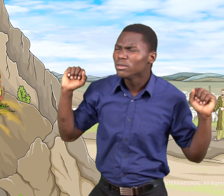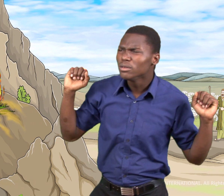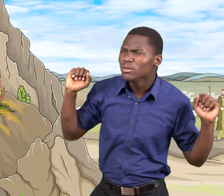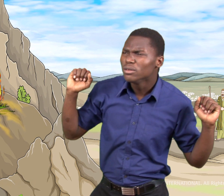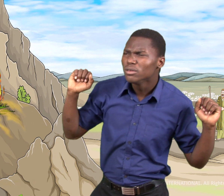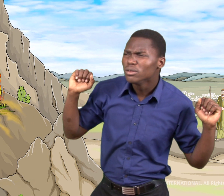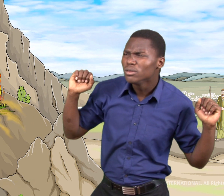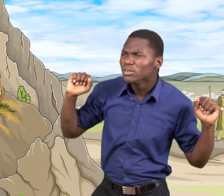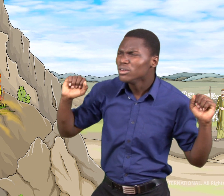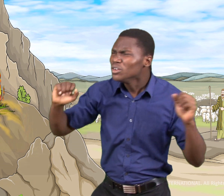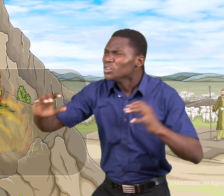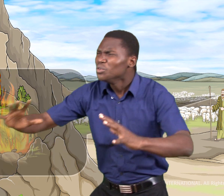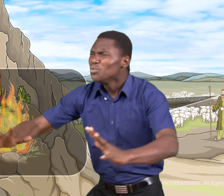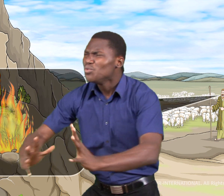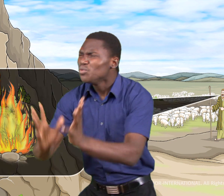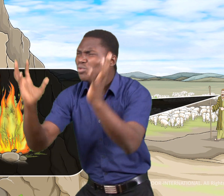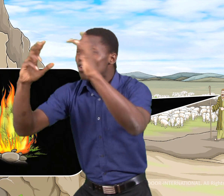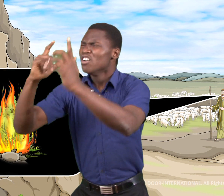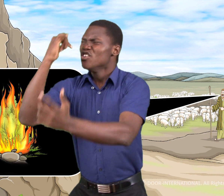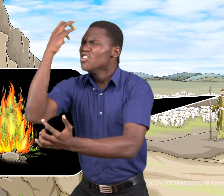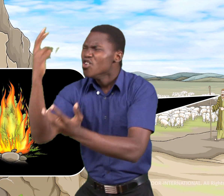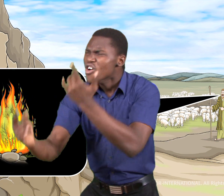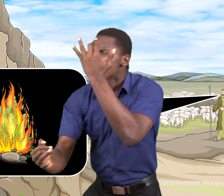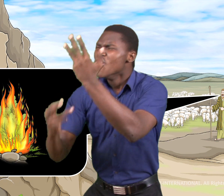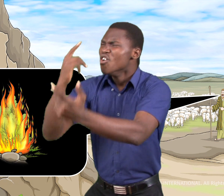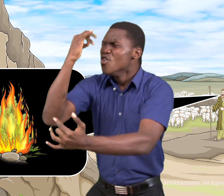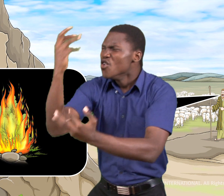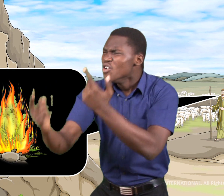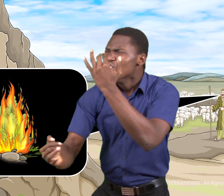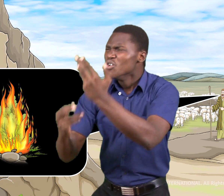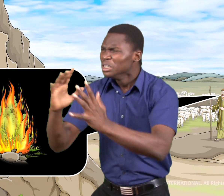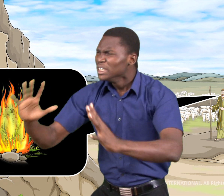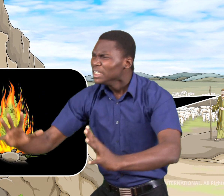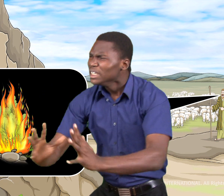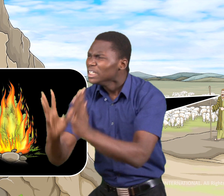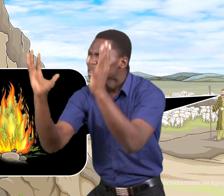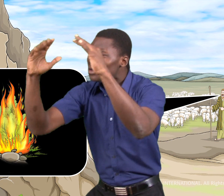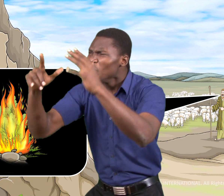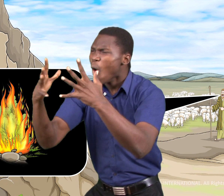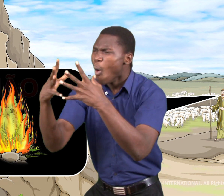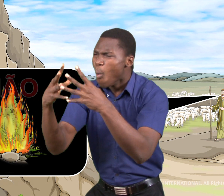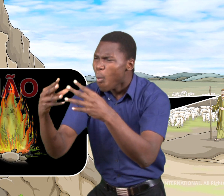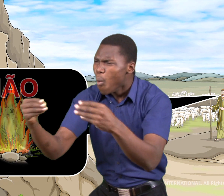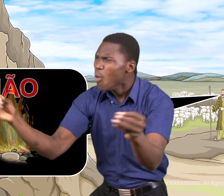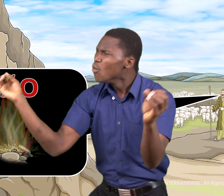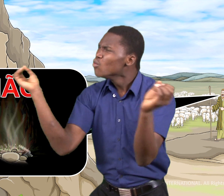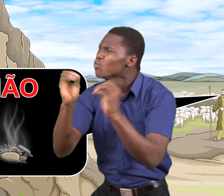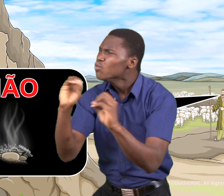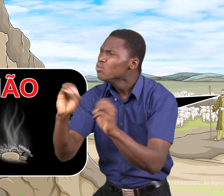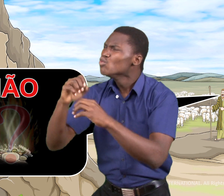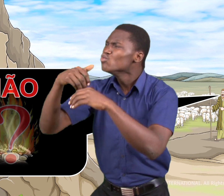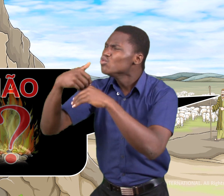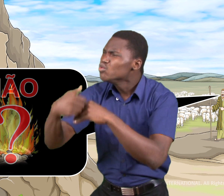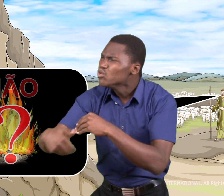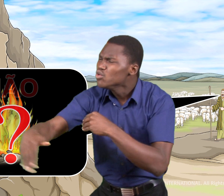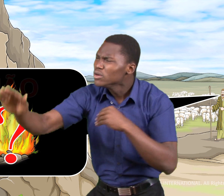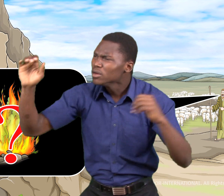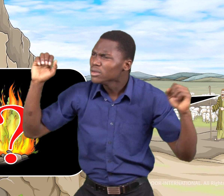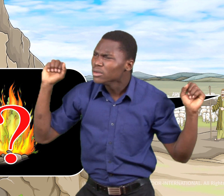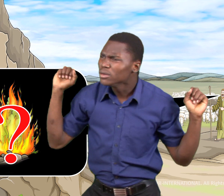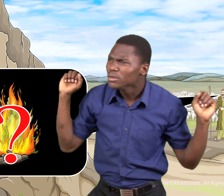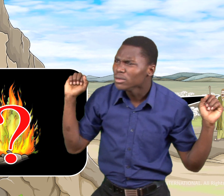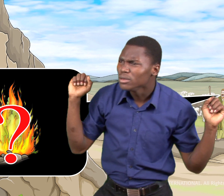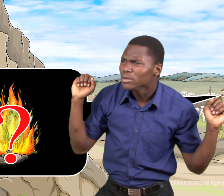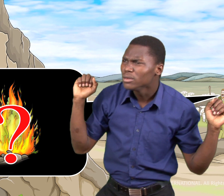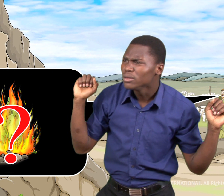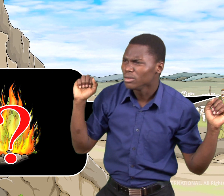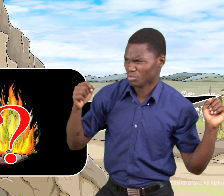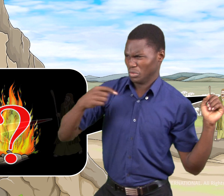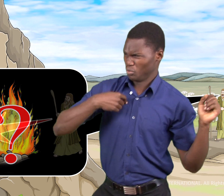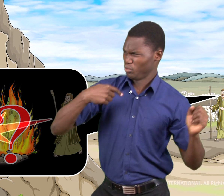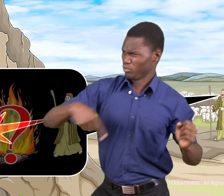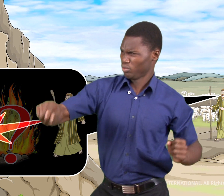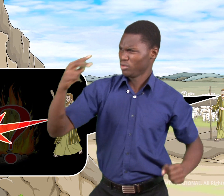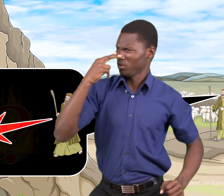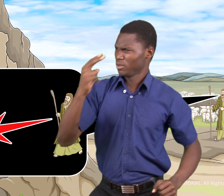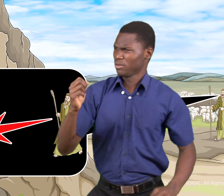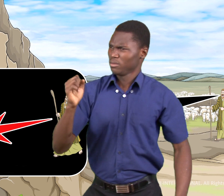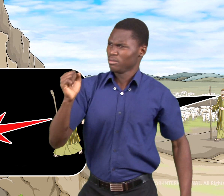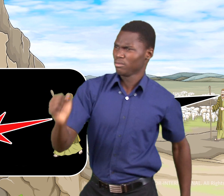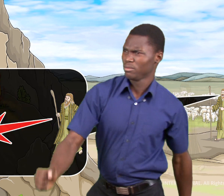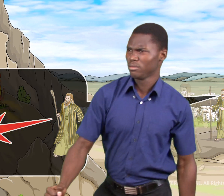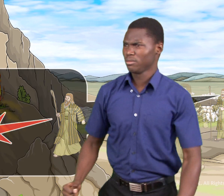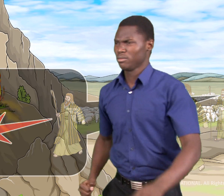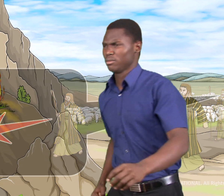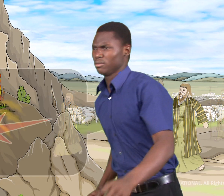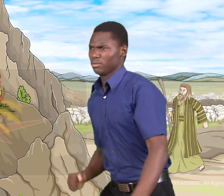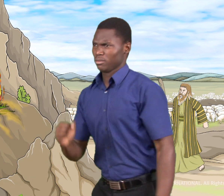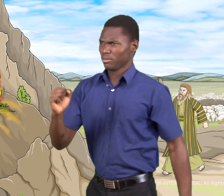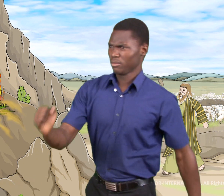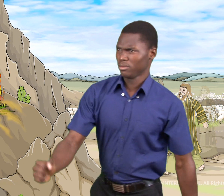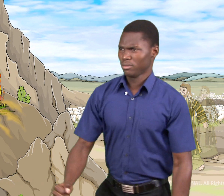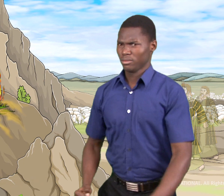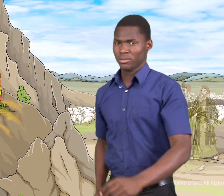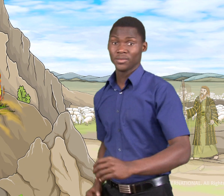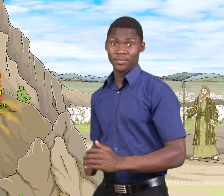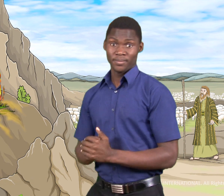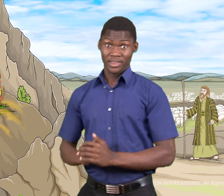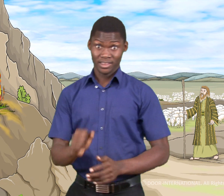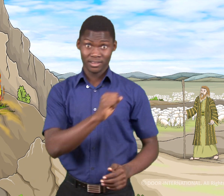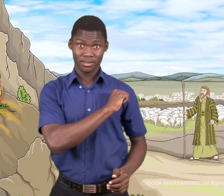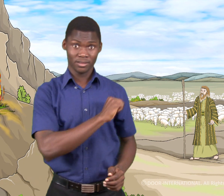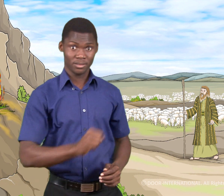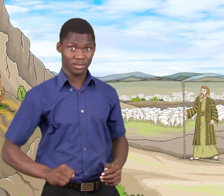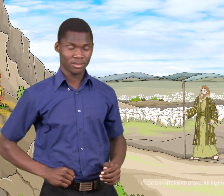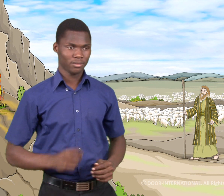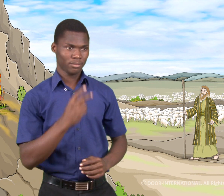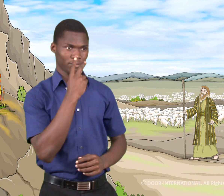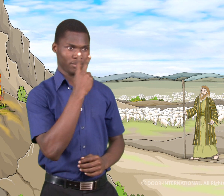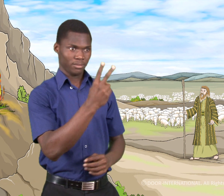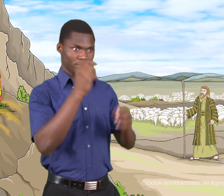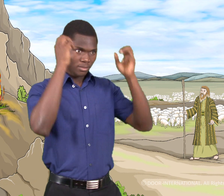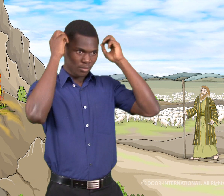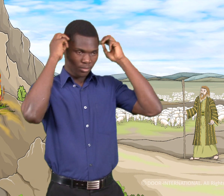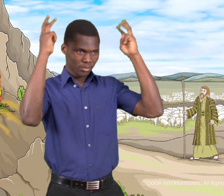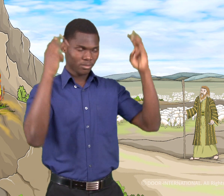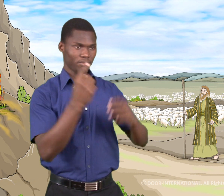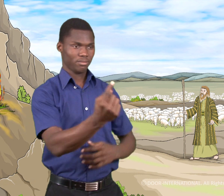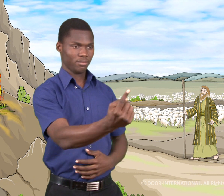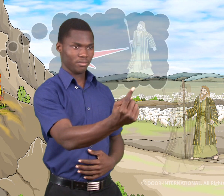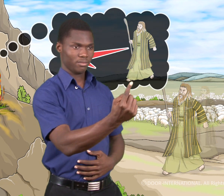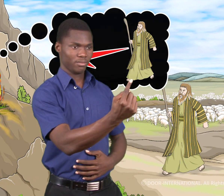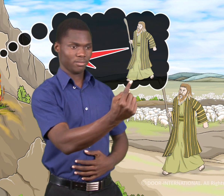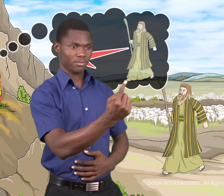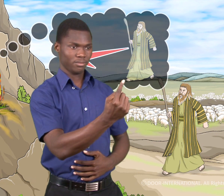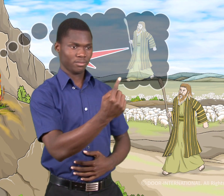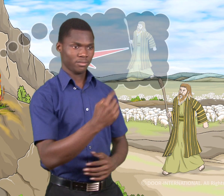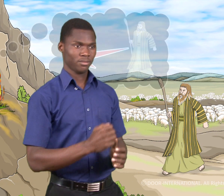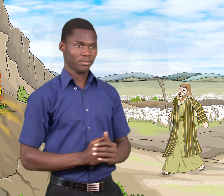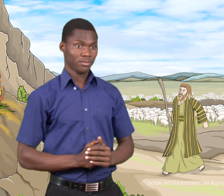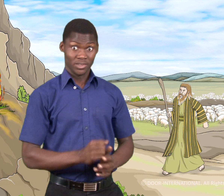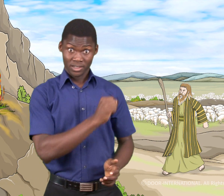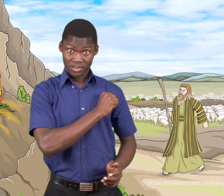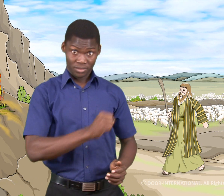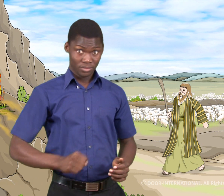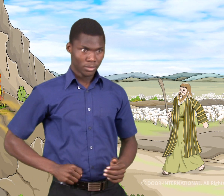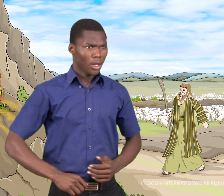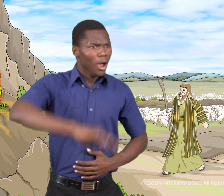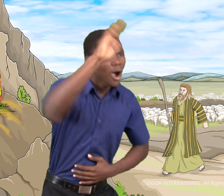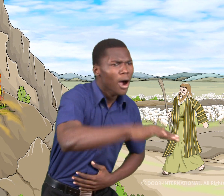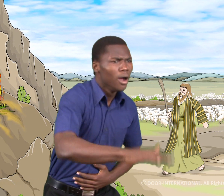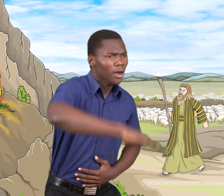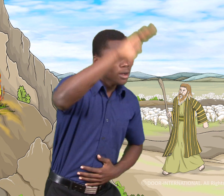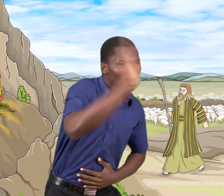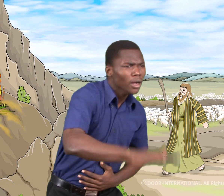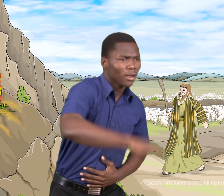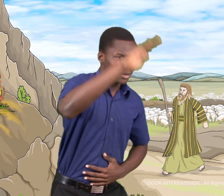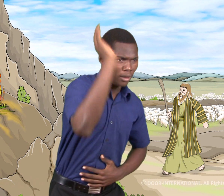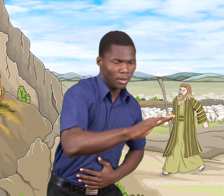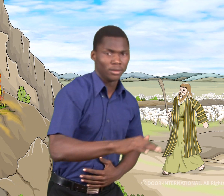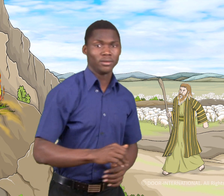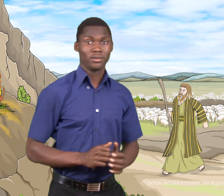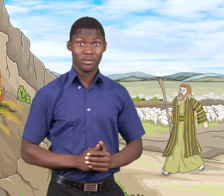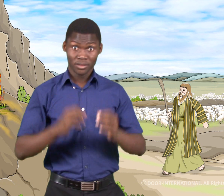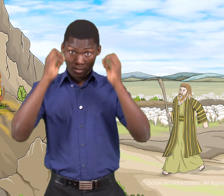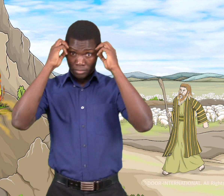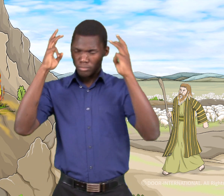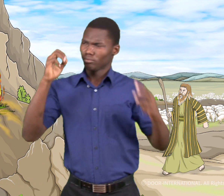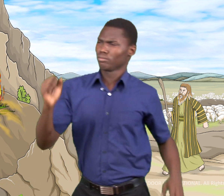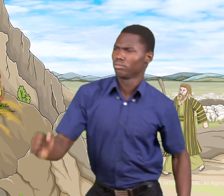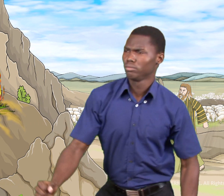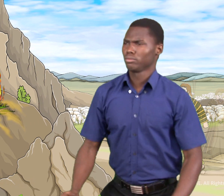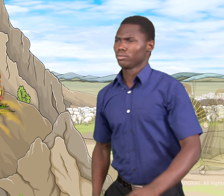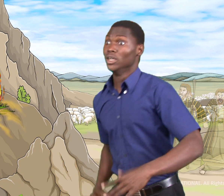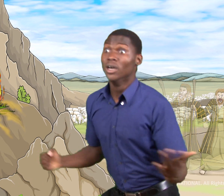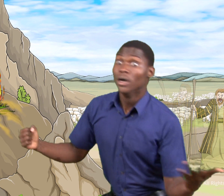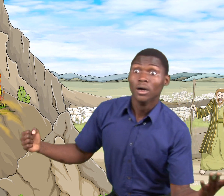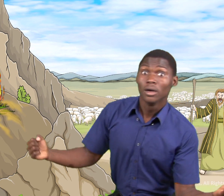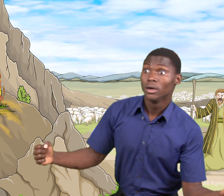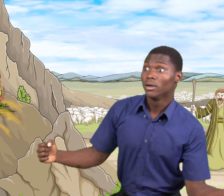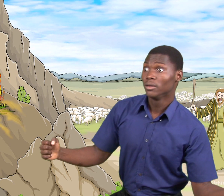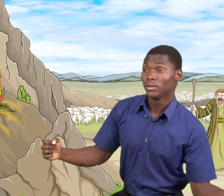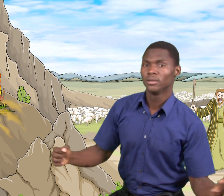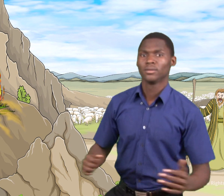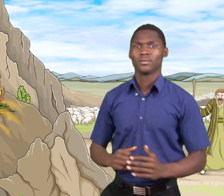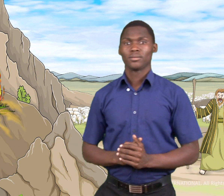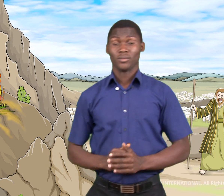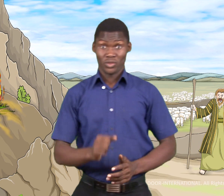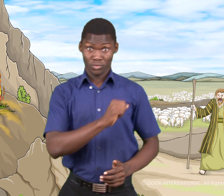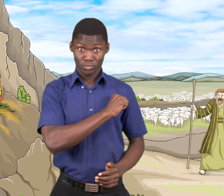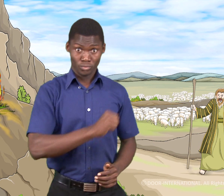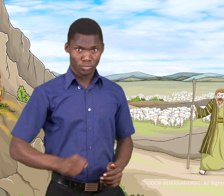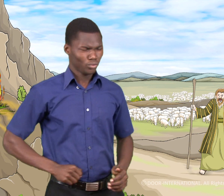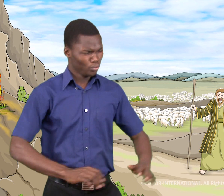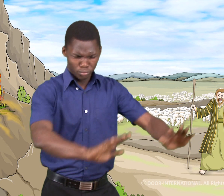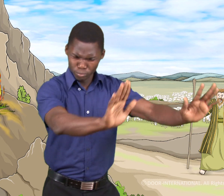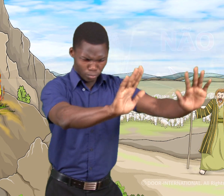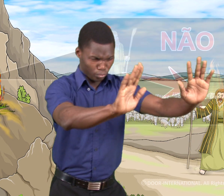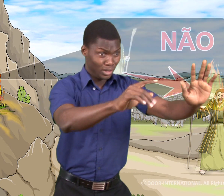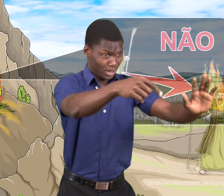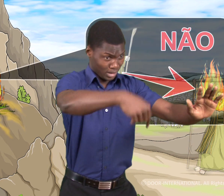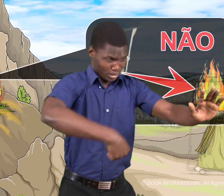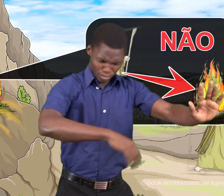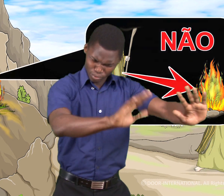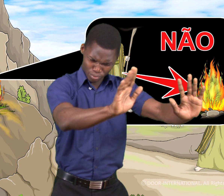Moses saw the bush ablaze with fire, but it was not consumed. So Moses thought, “I must go over and see this marvelous sight. Why is the bush not burning up?” When the LORD saw that he had gone over to look, God called out to him from within the bush, “Moses, Moses!” “Here I am,” he answered.